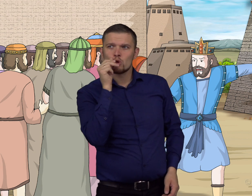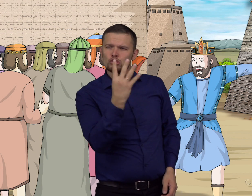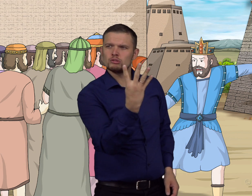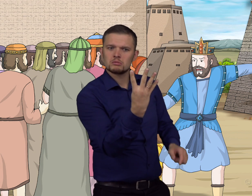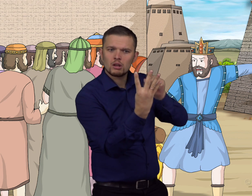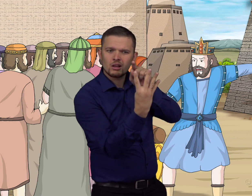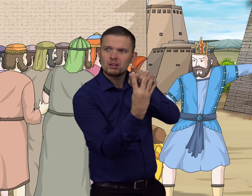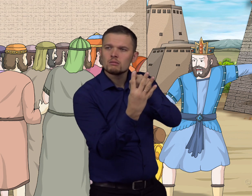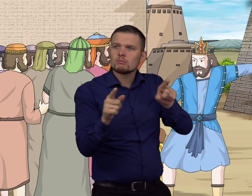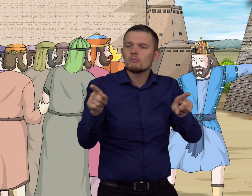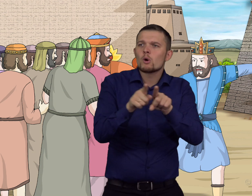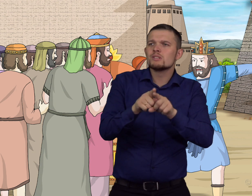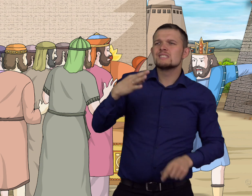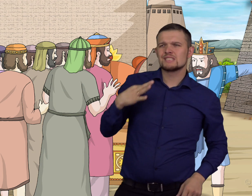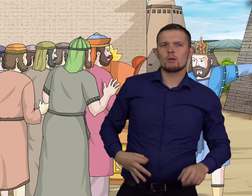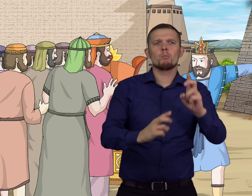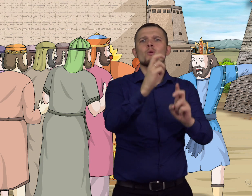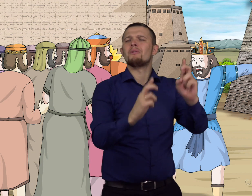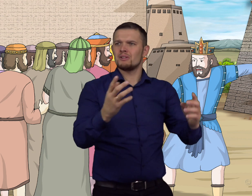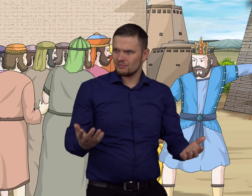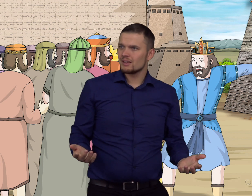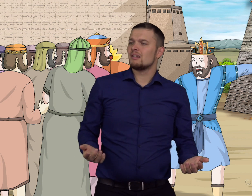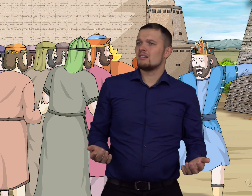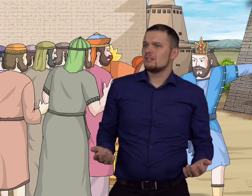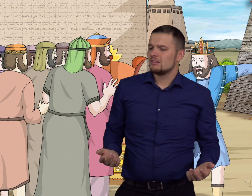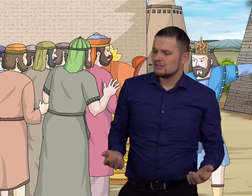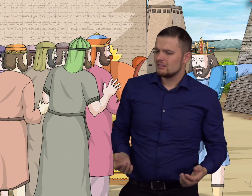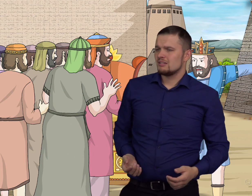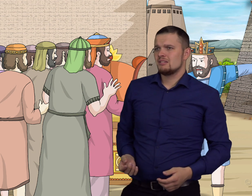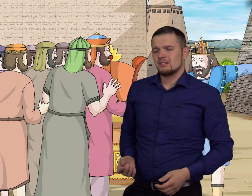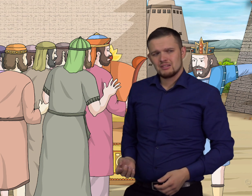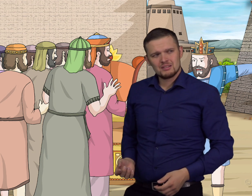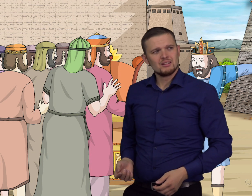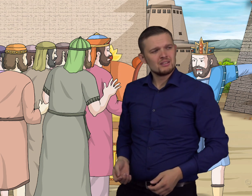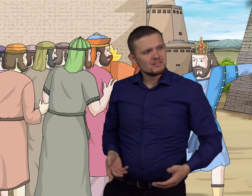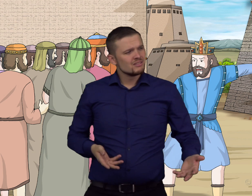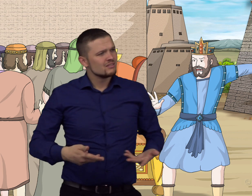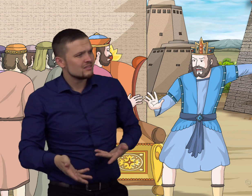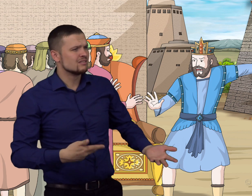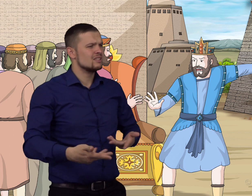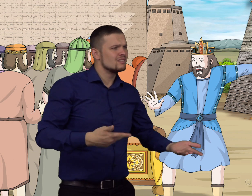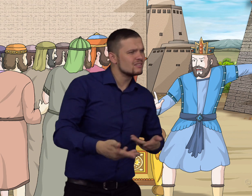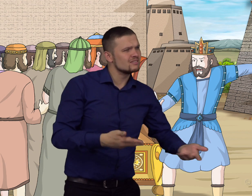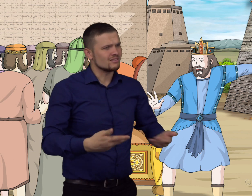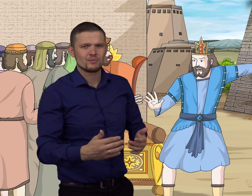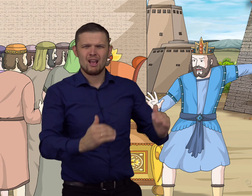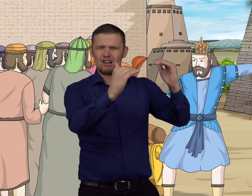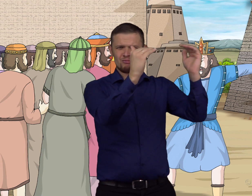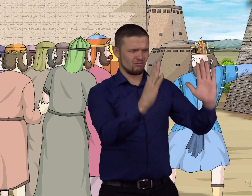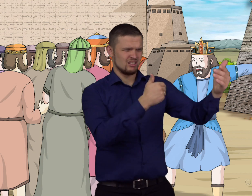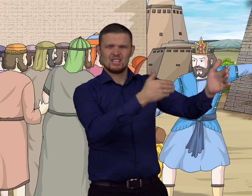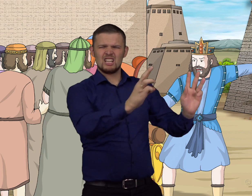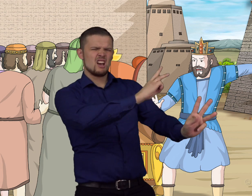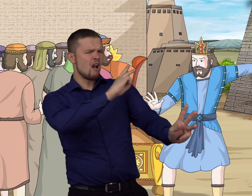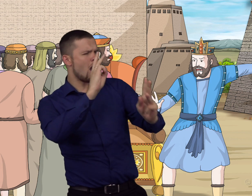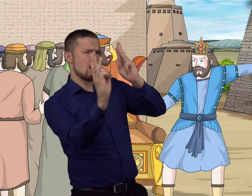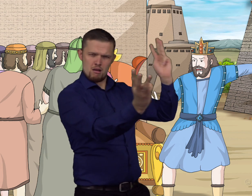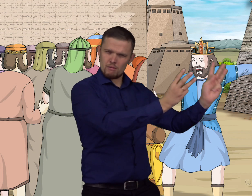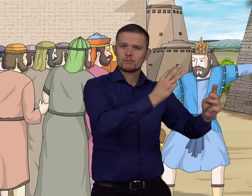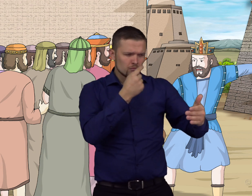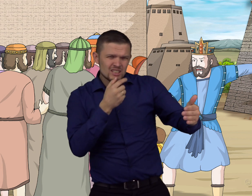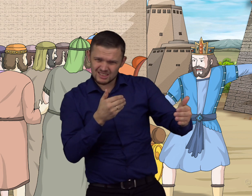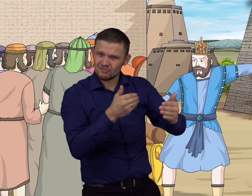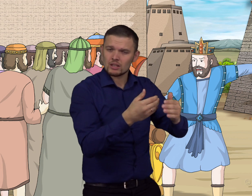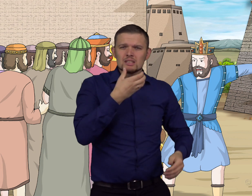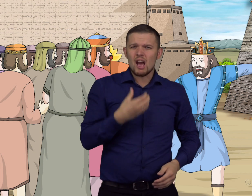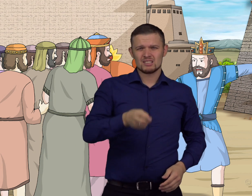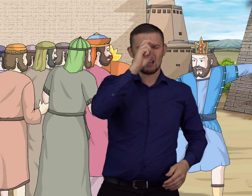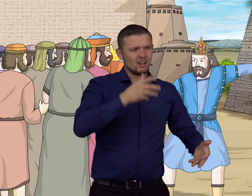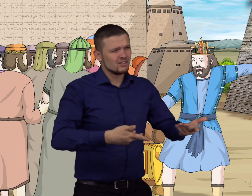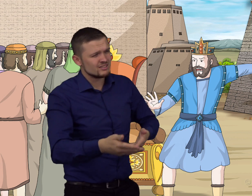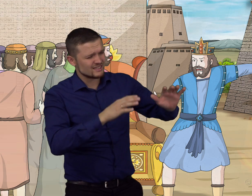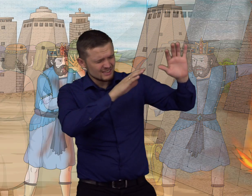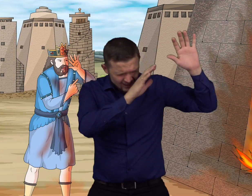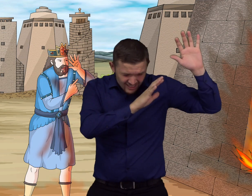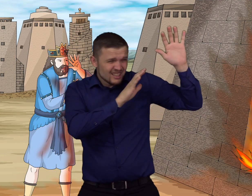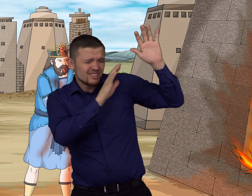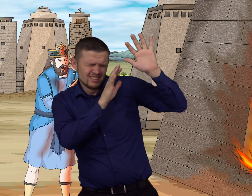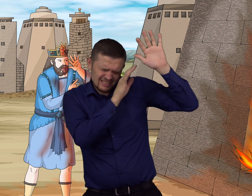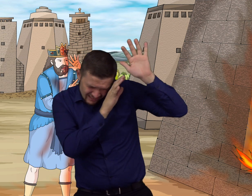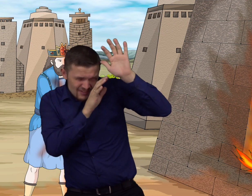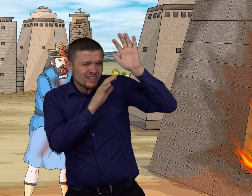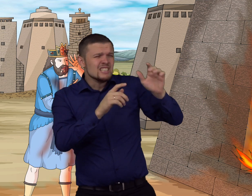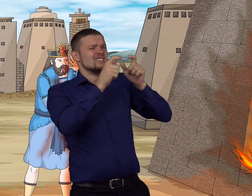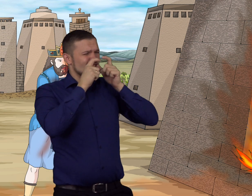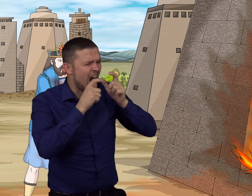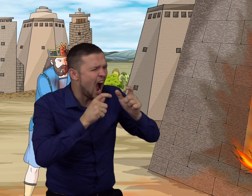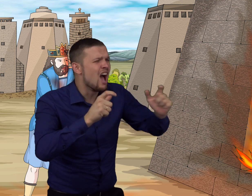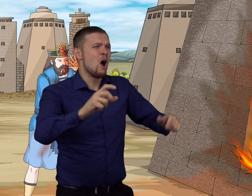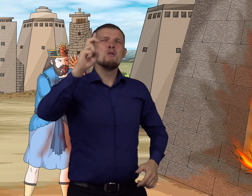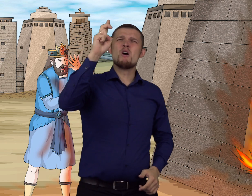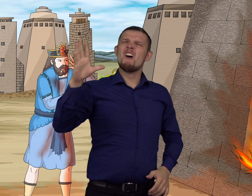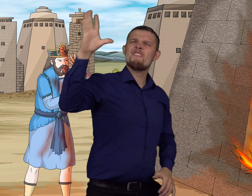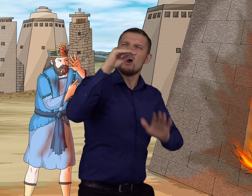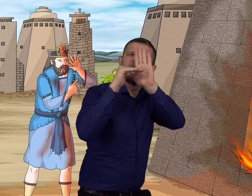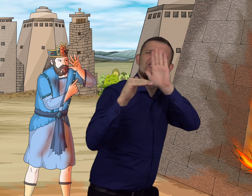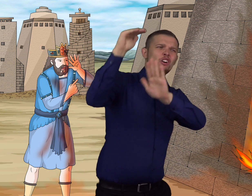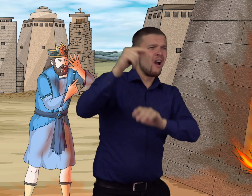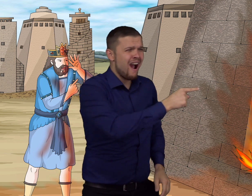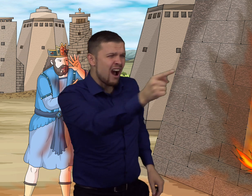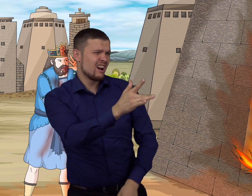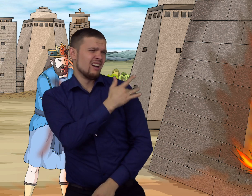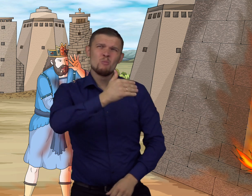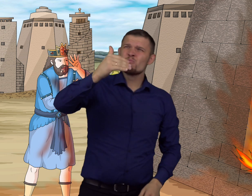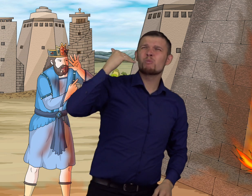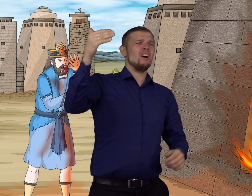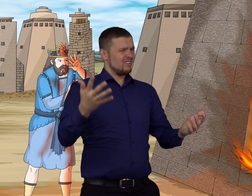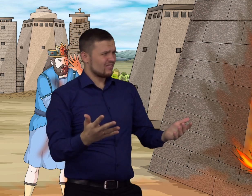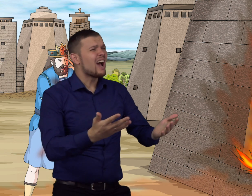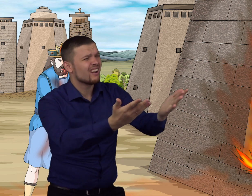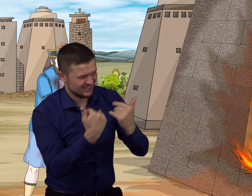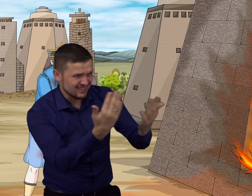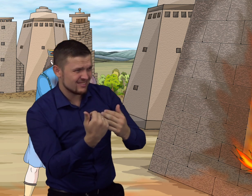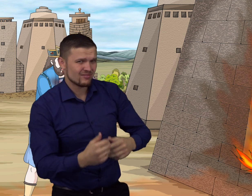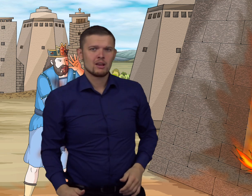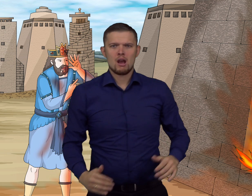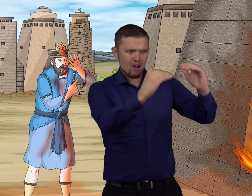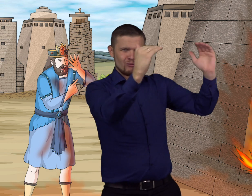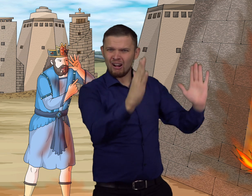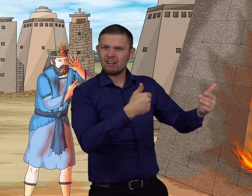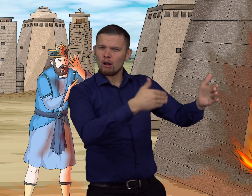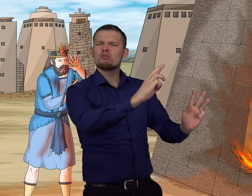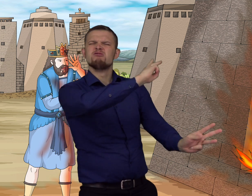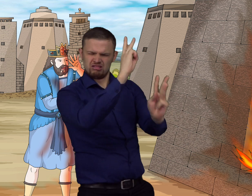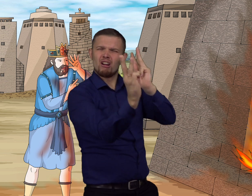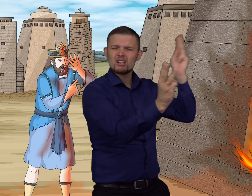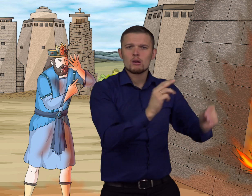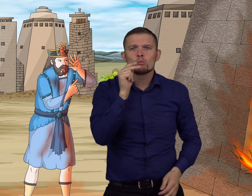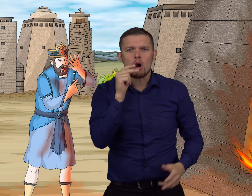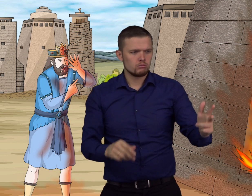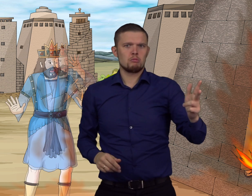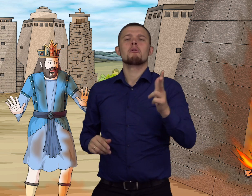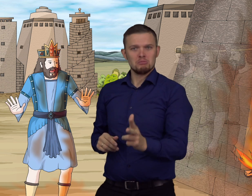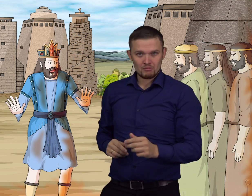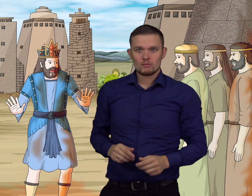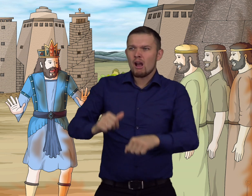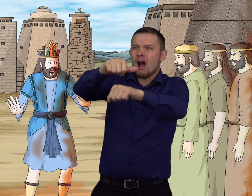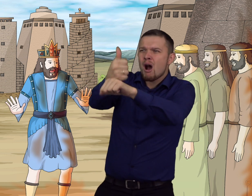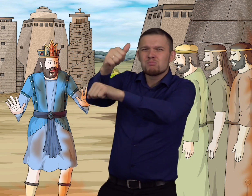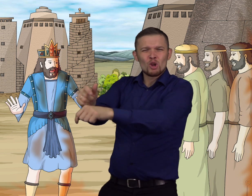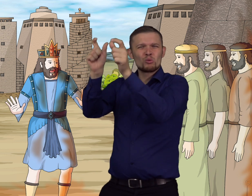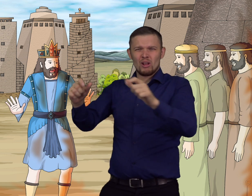Then Nebuchadnezzar approached the door of the blazing fiery furnace and called out, “Shadrach, Meshach, and Abednego, servants of the Most High God, come out!”